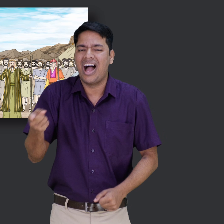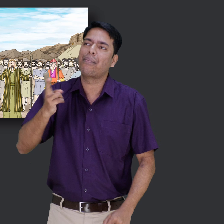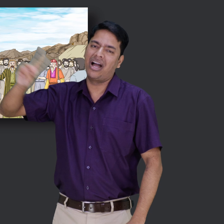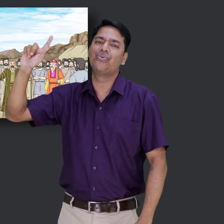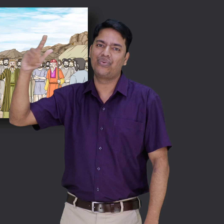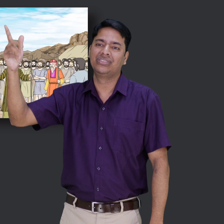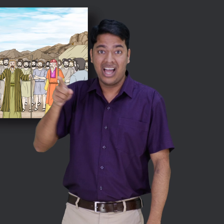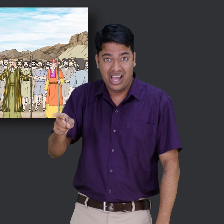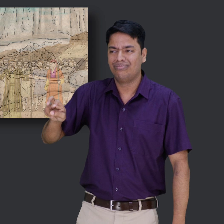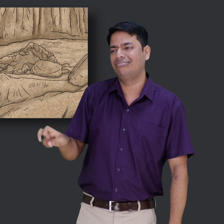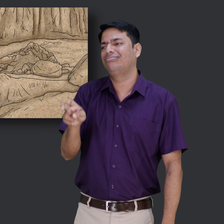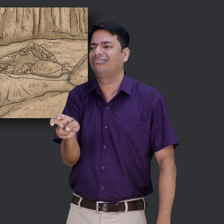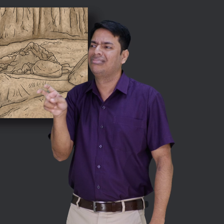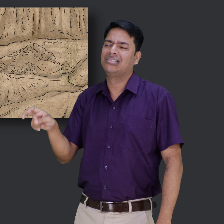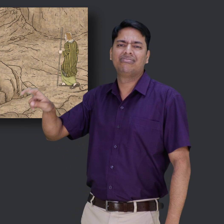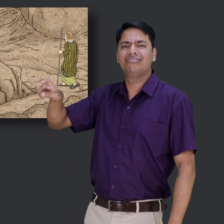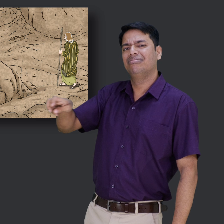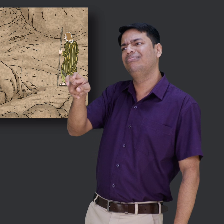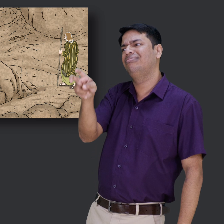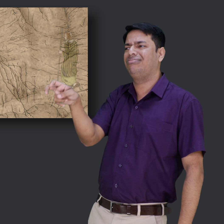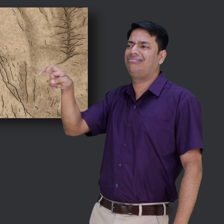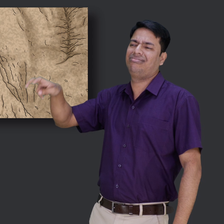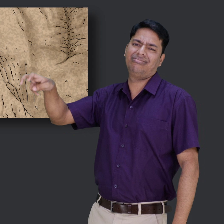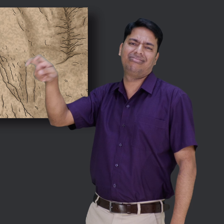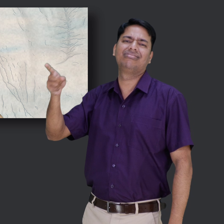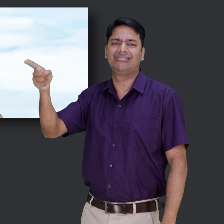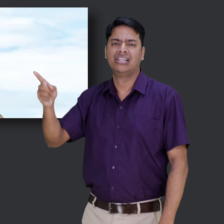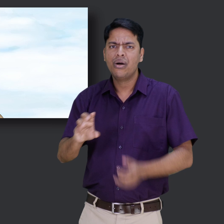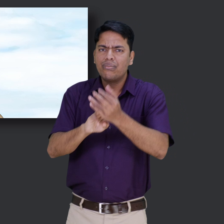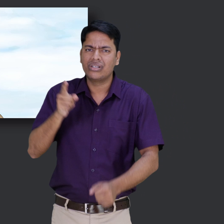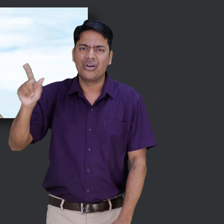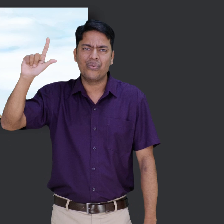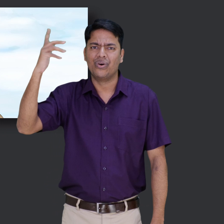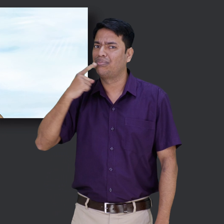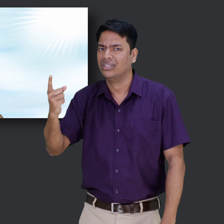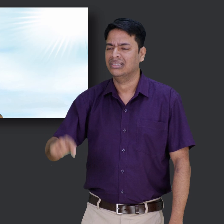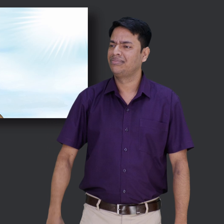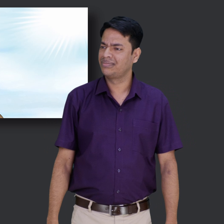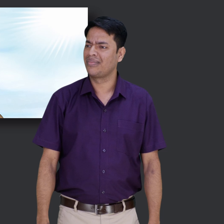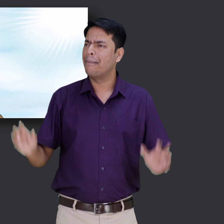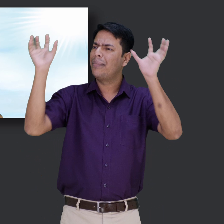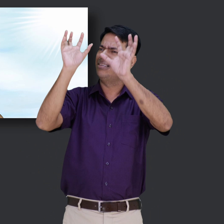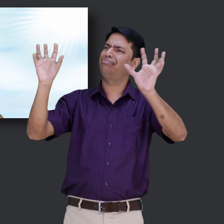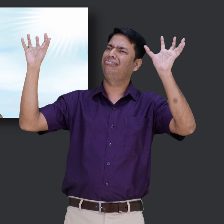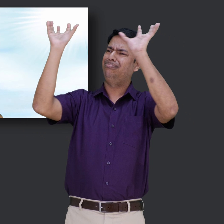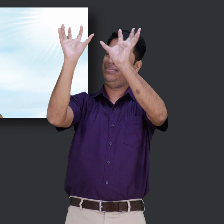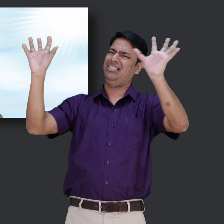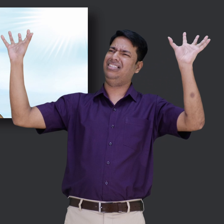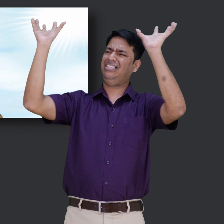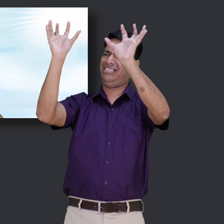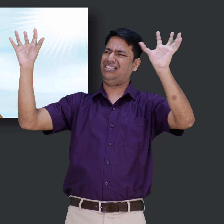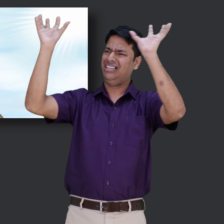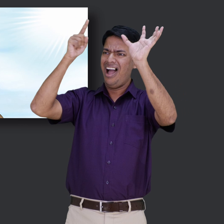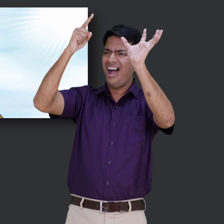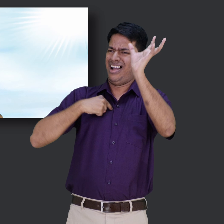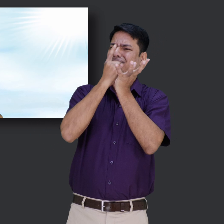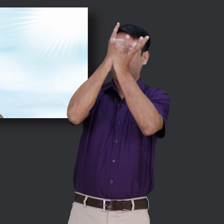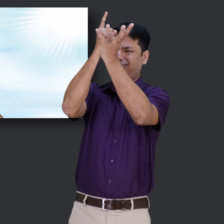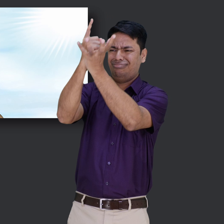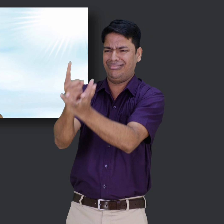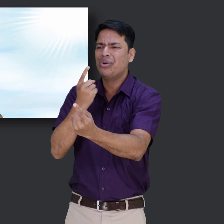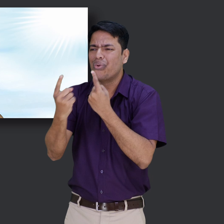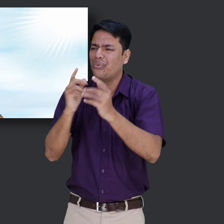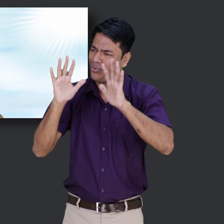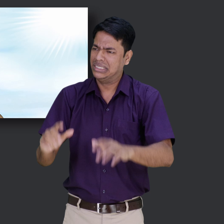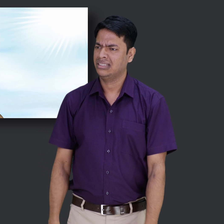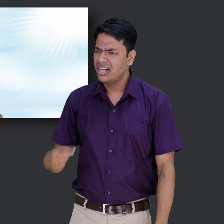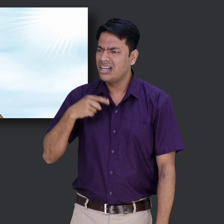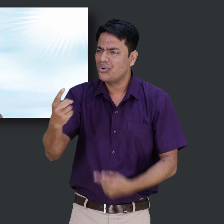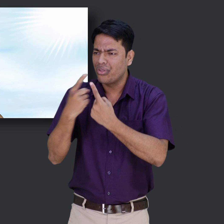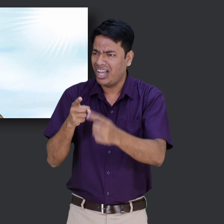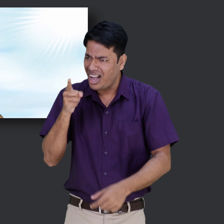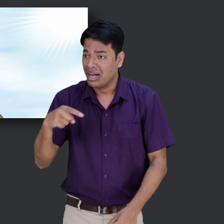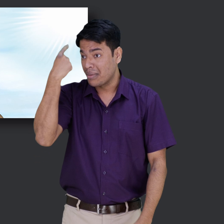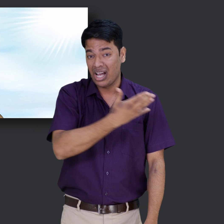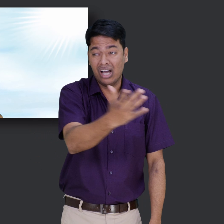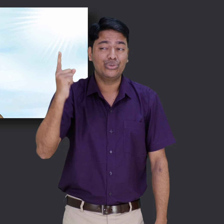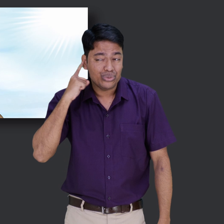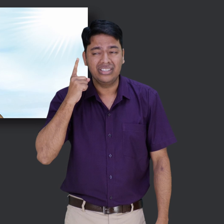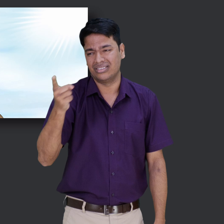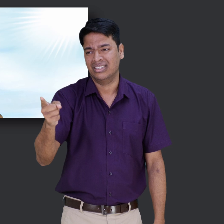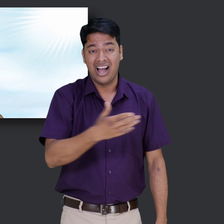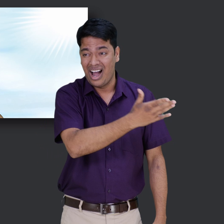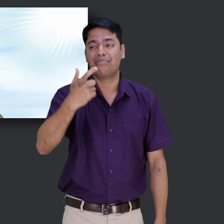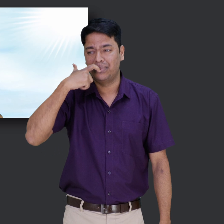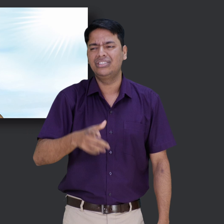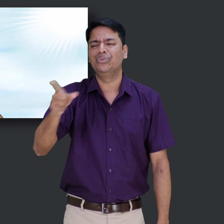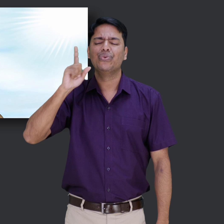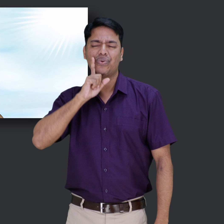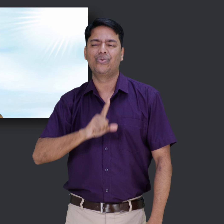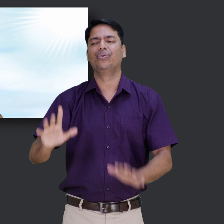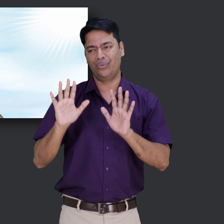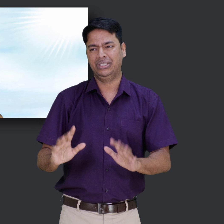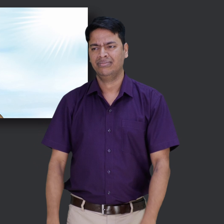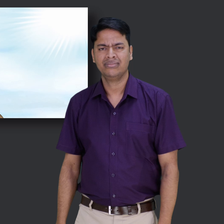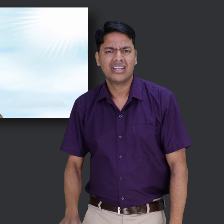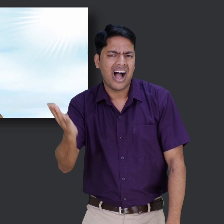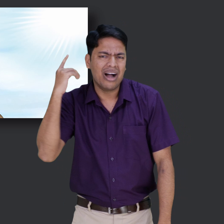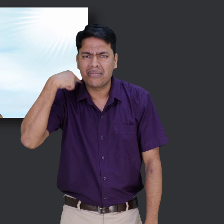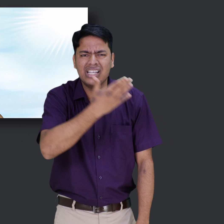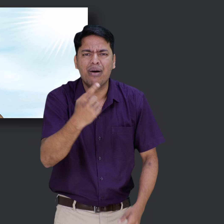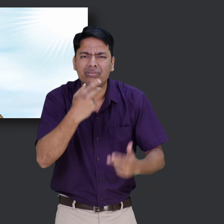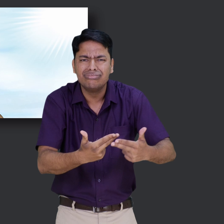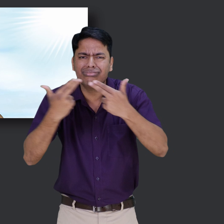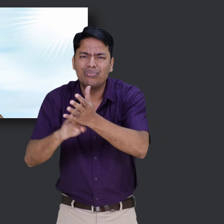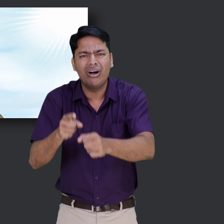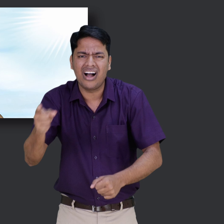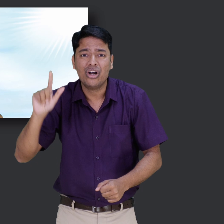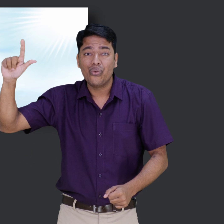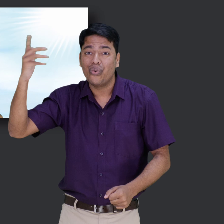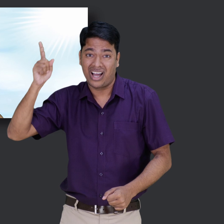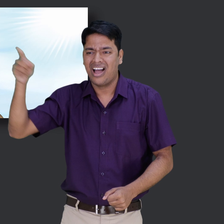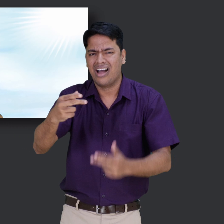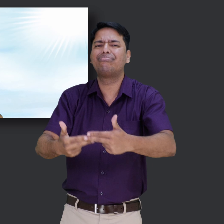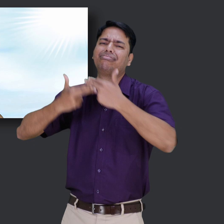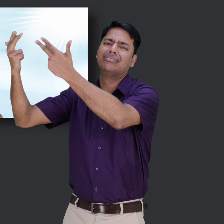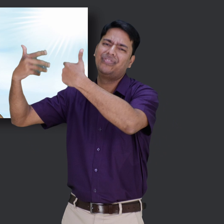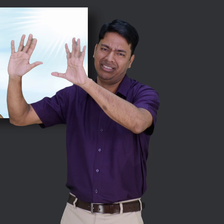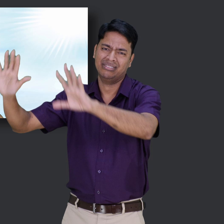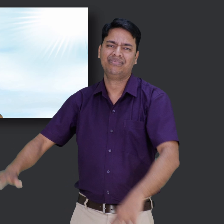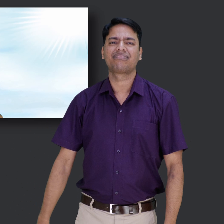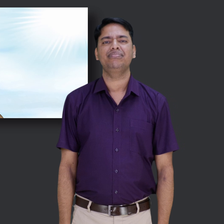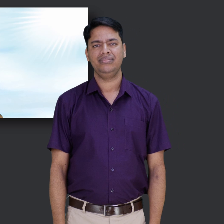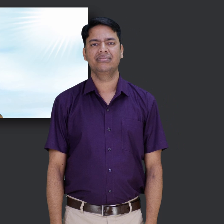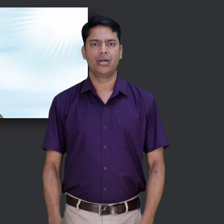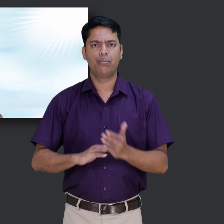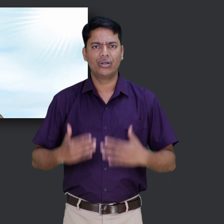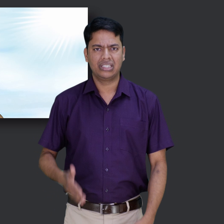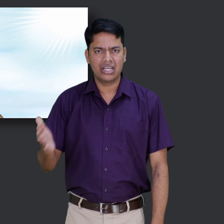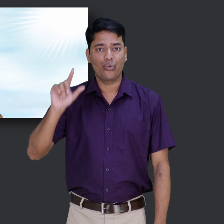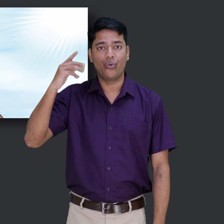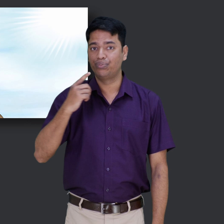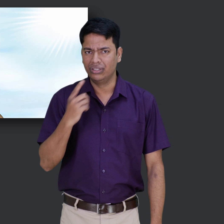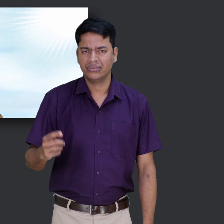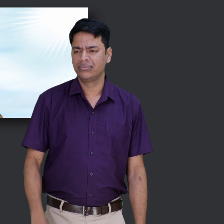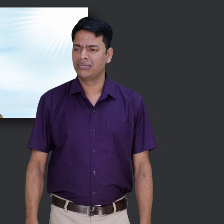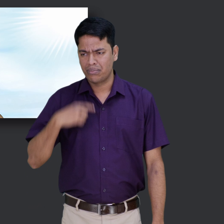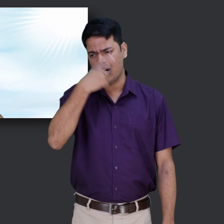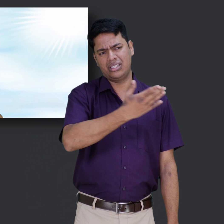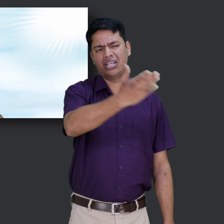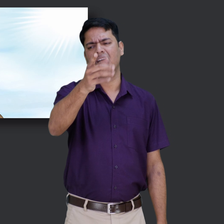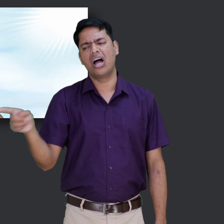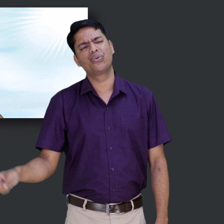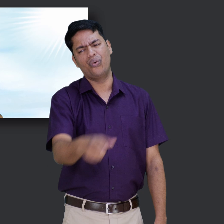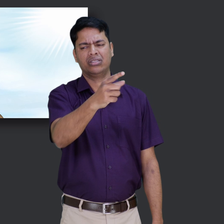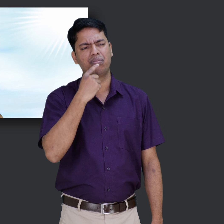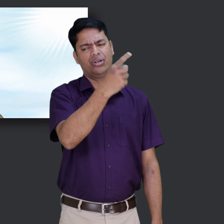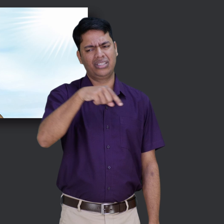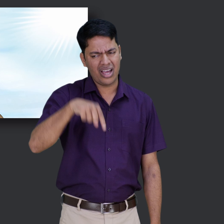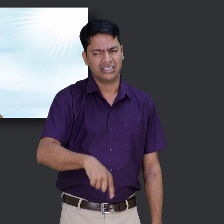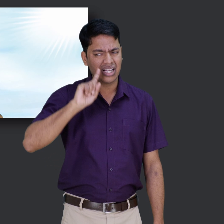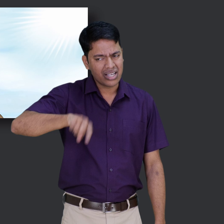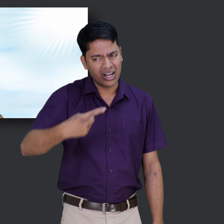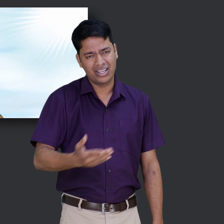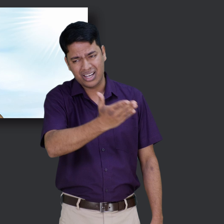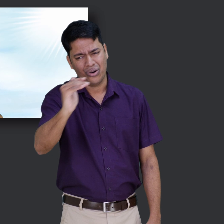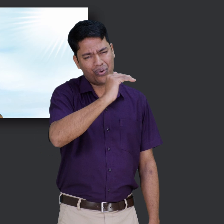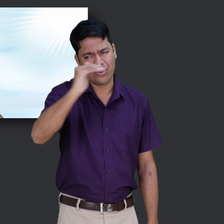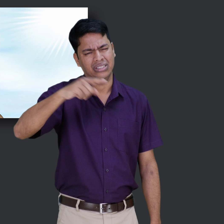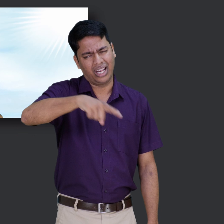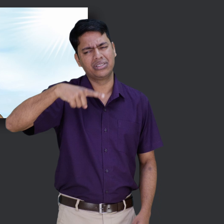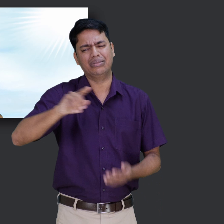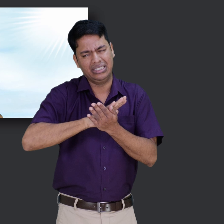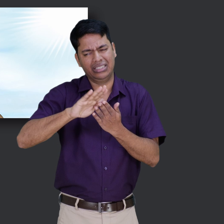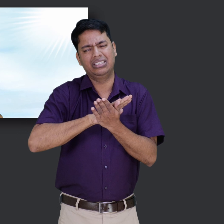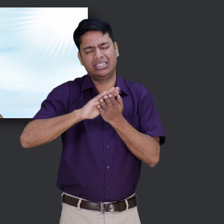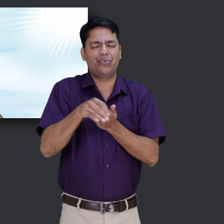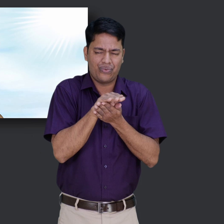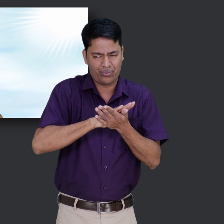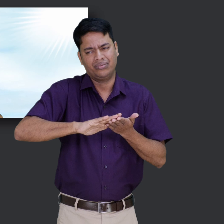So Moses brought their words back to the LORD. The LORD said to Moses, “Behold, I will come to you in a dense cloud, so that the people will hear when I speak with you, and they will always put their trust in you.” And Moses relayed to the LORD what the people had said.